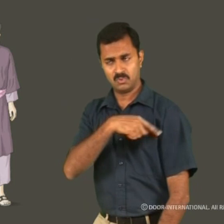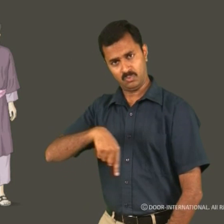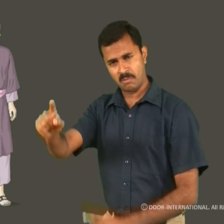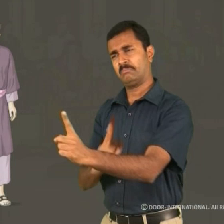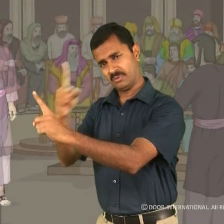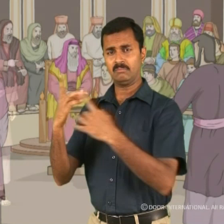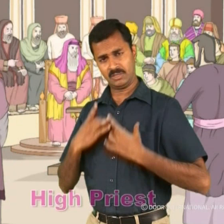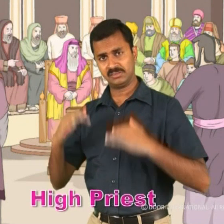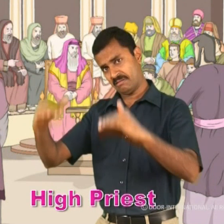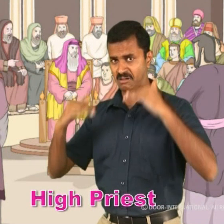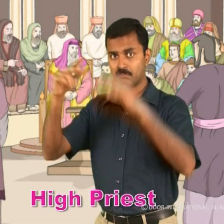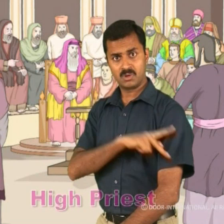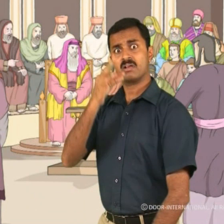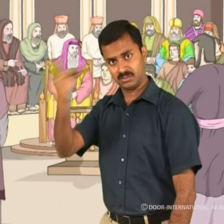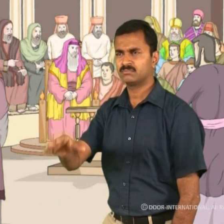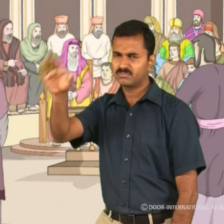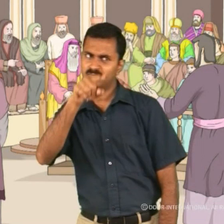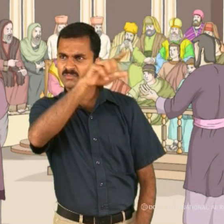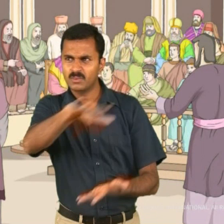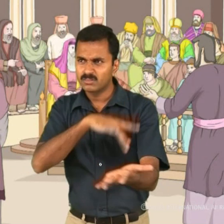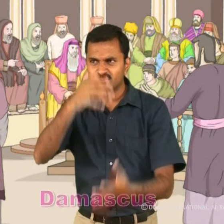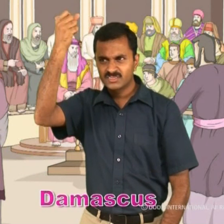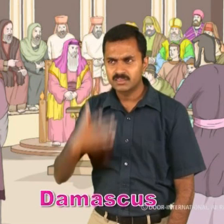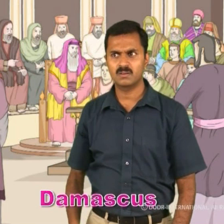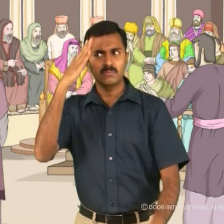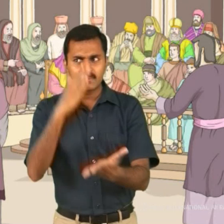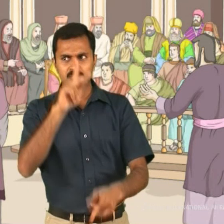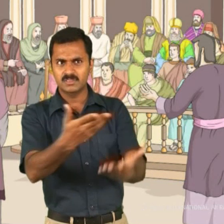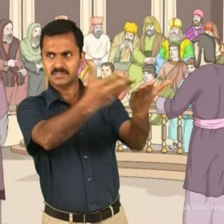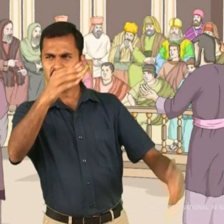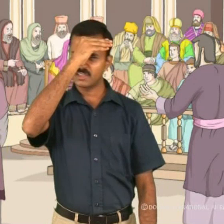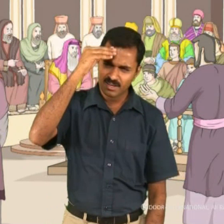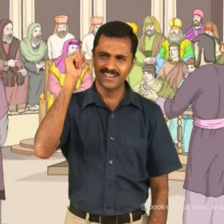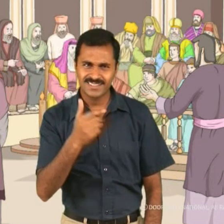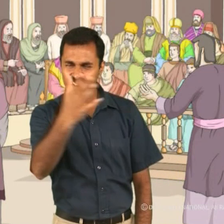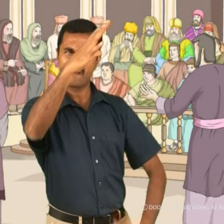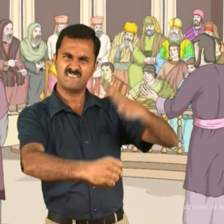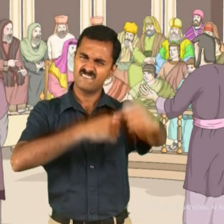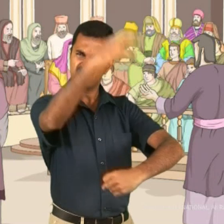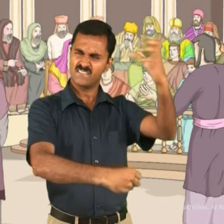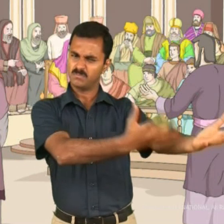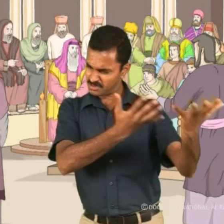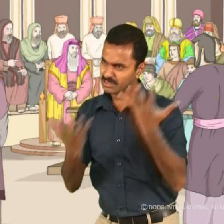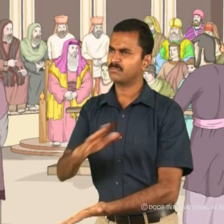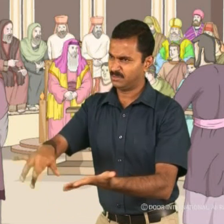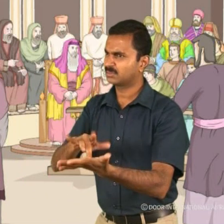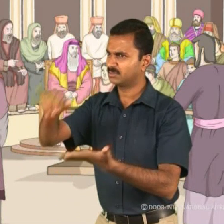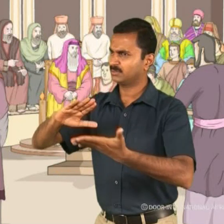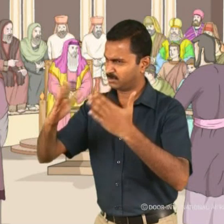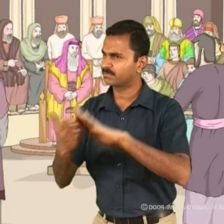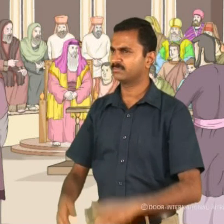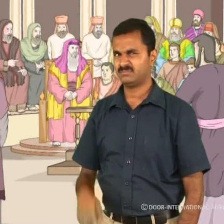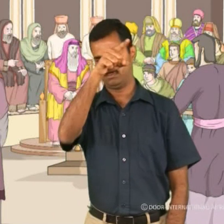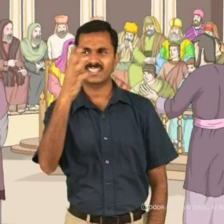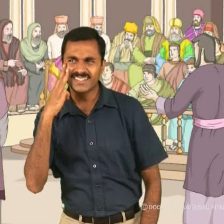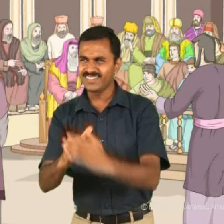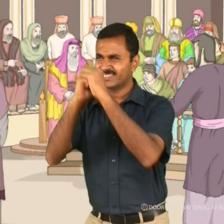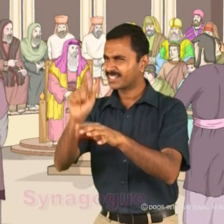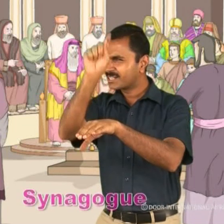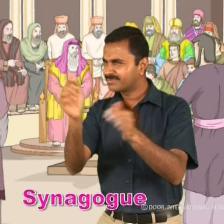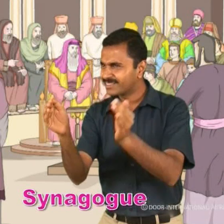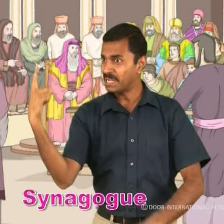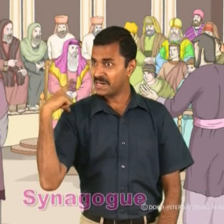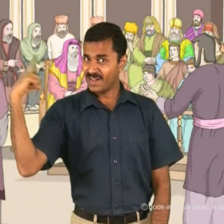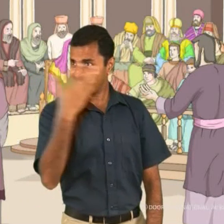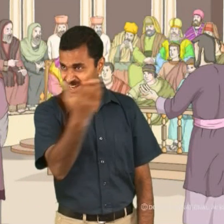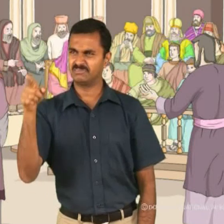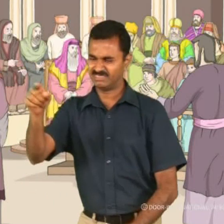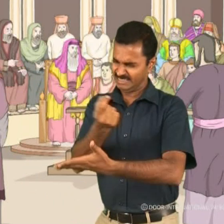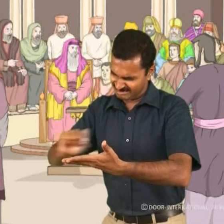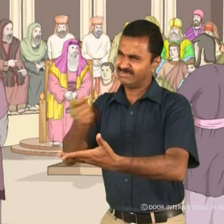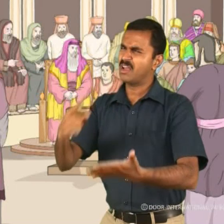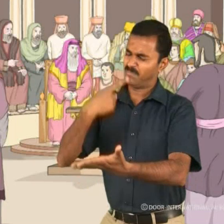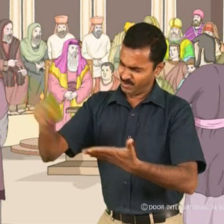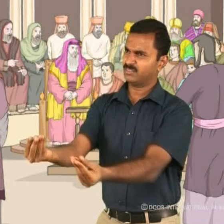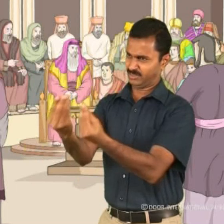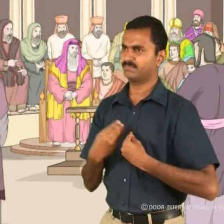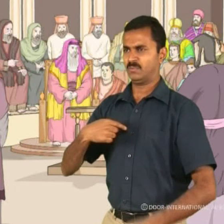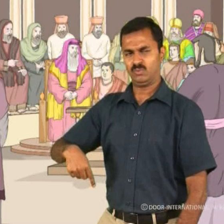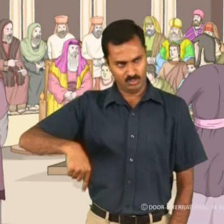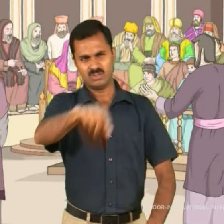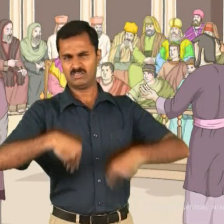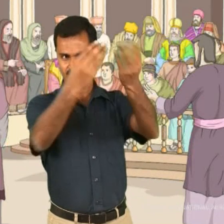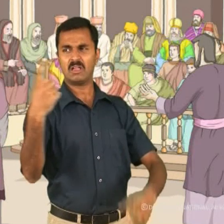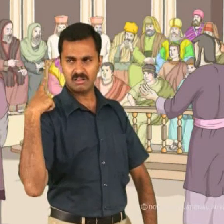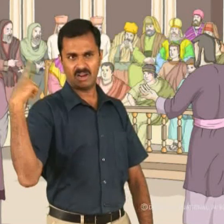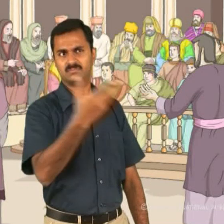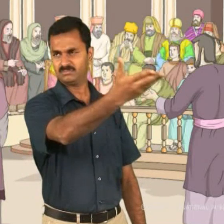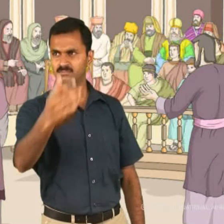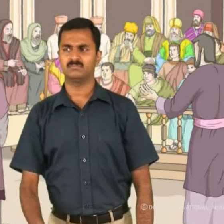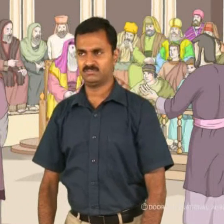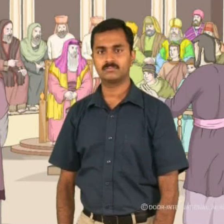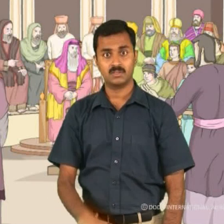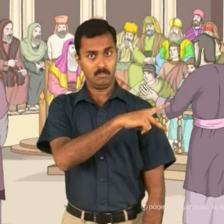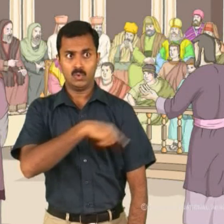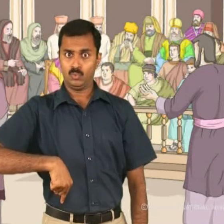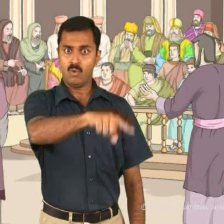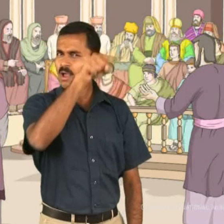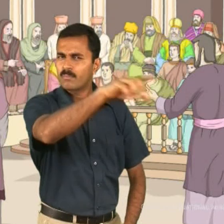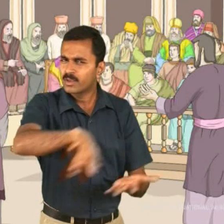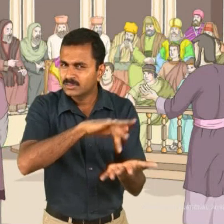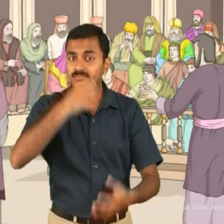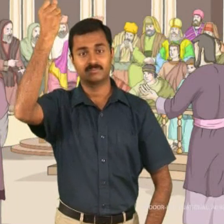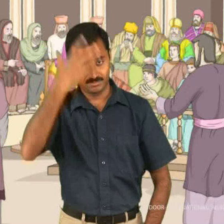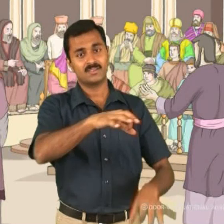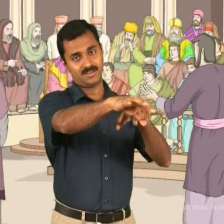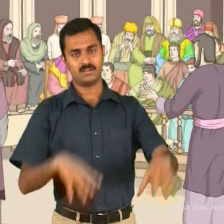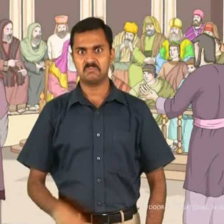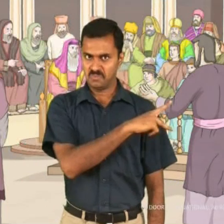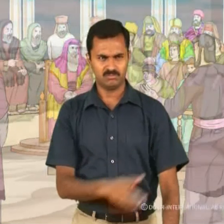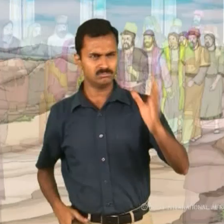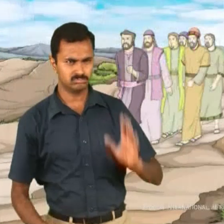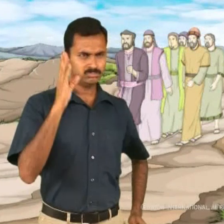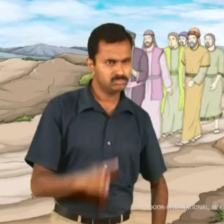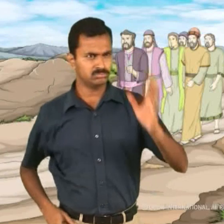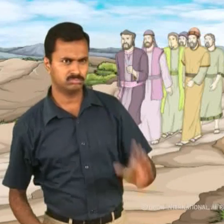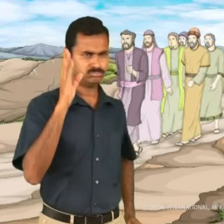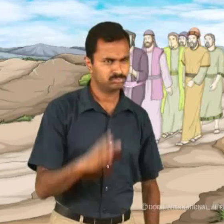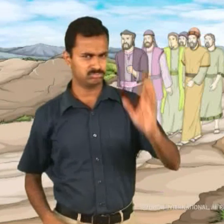He approached the high priest and requested letters to the synagogues in Damascus, so that if he found any men or women belonging to the Way, he could bring them as prisoners to Jerusalem.